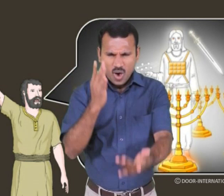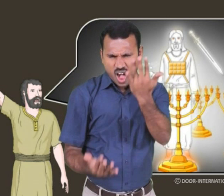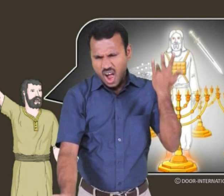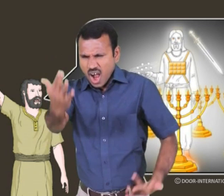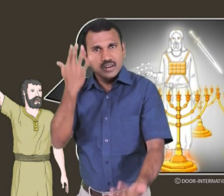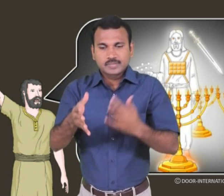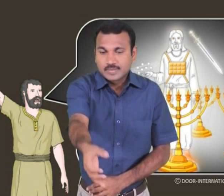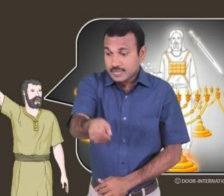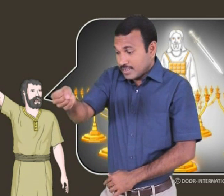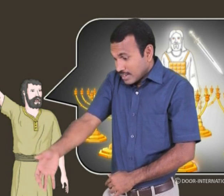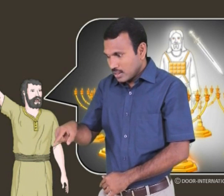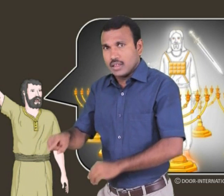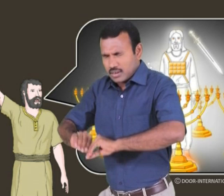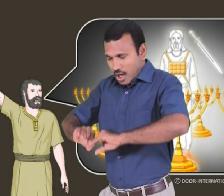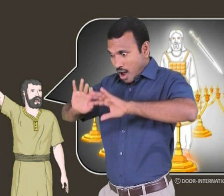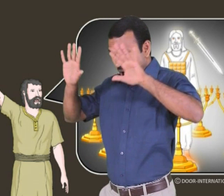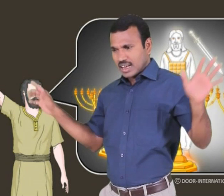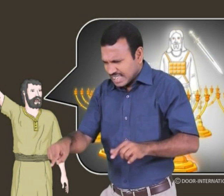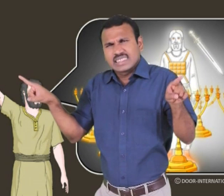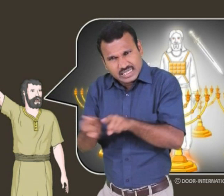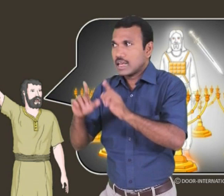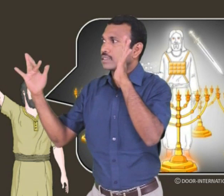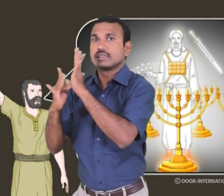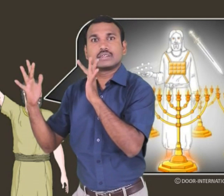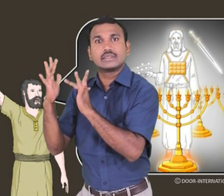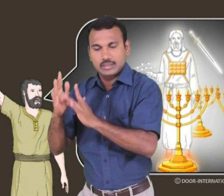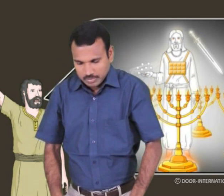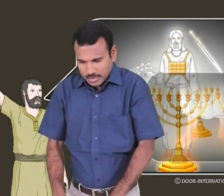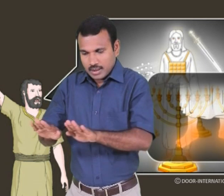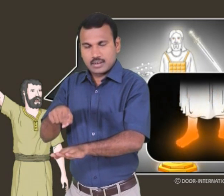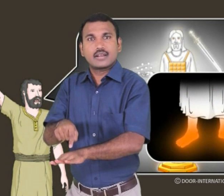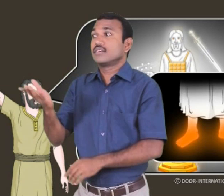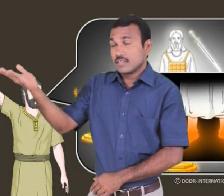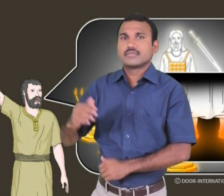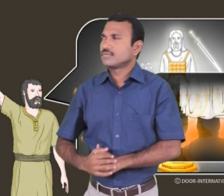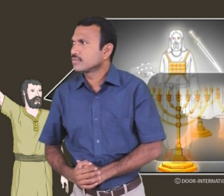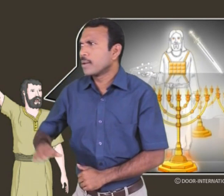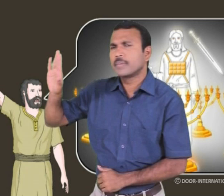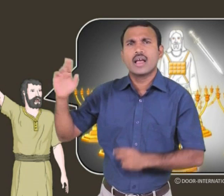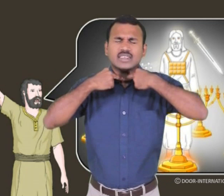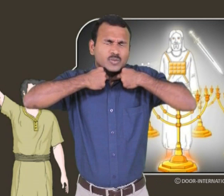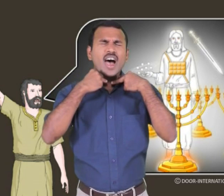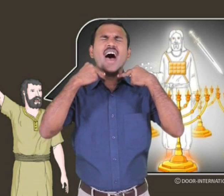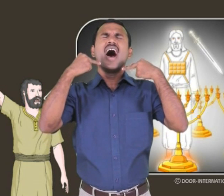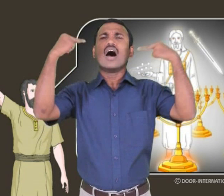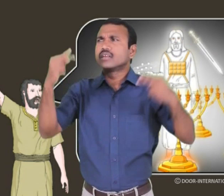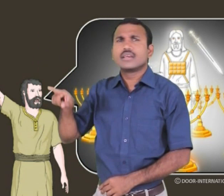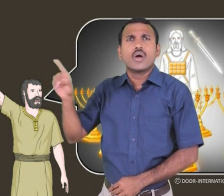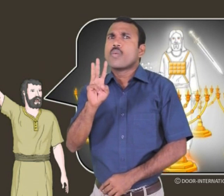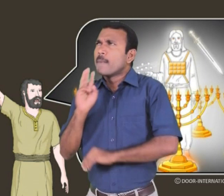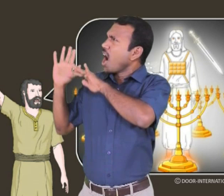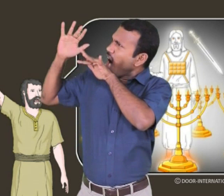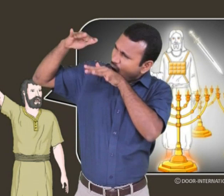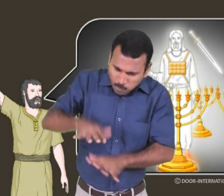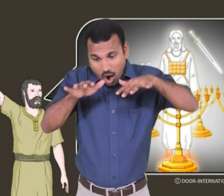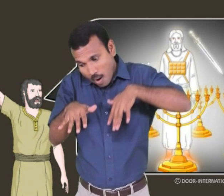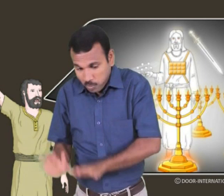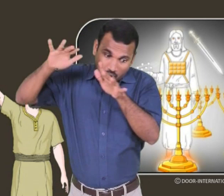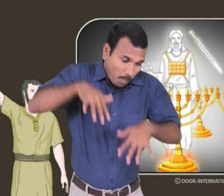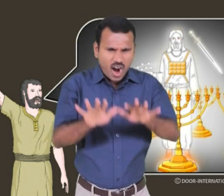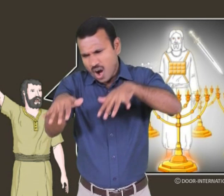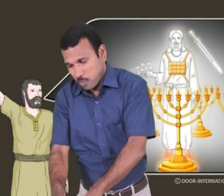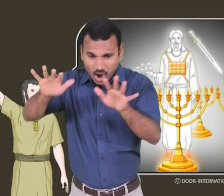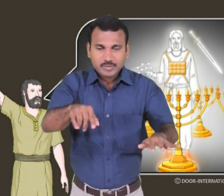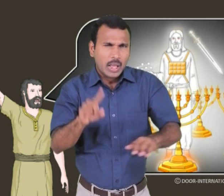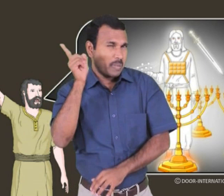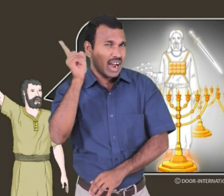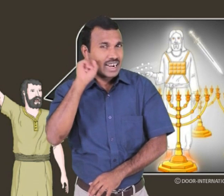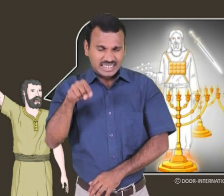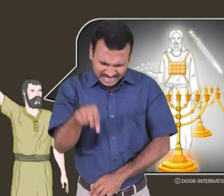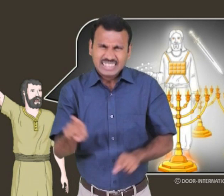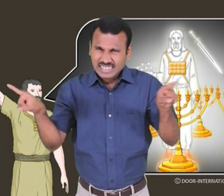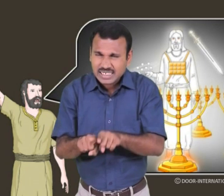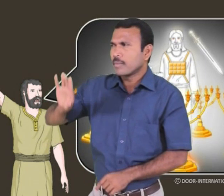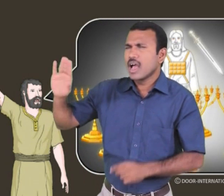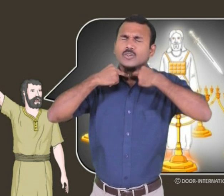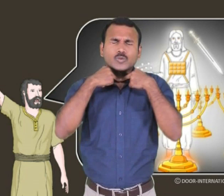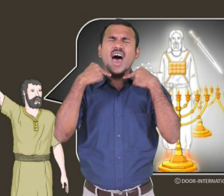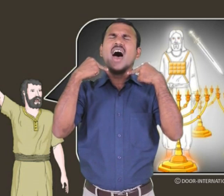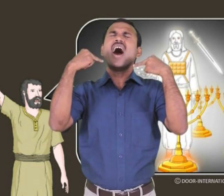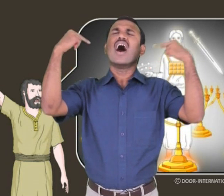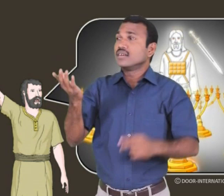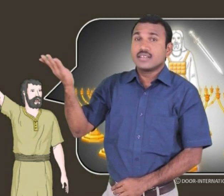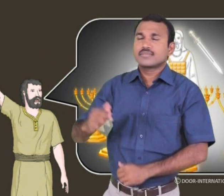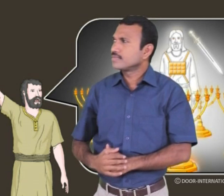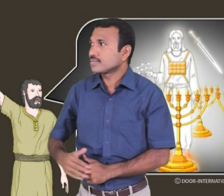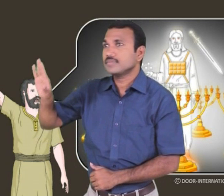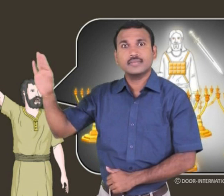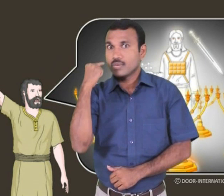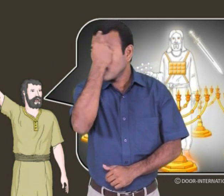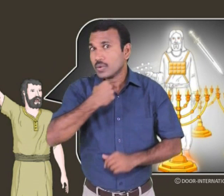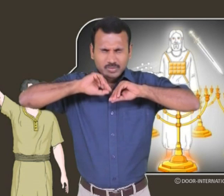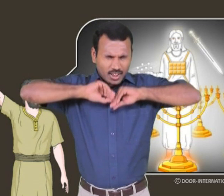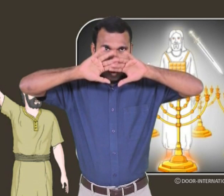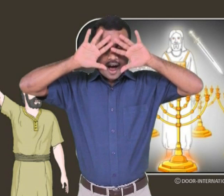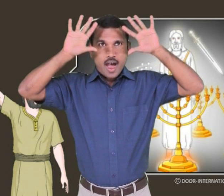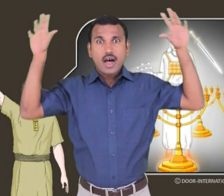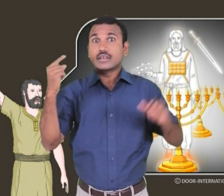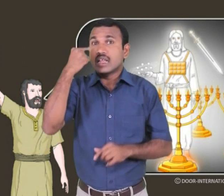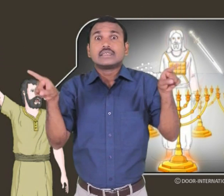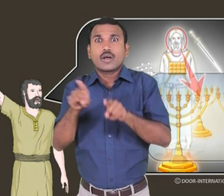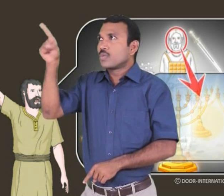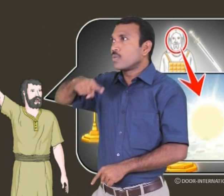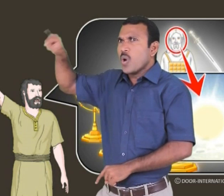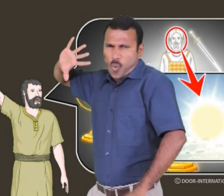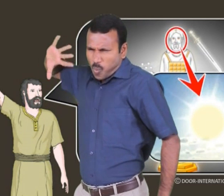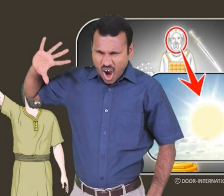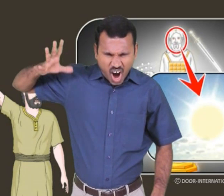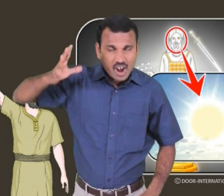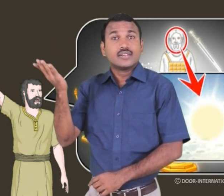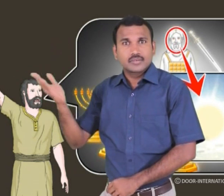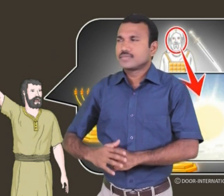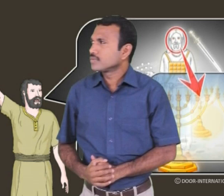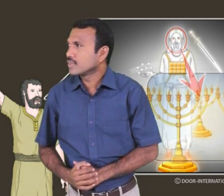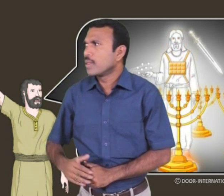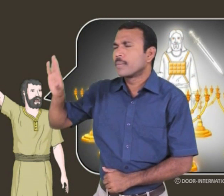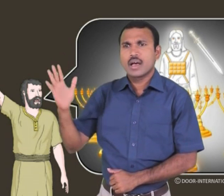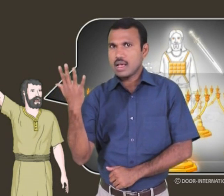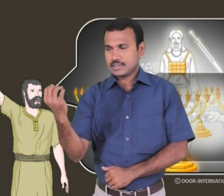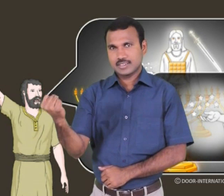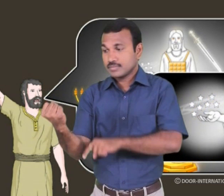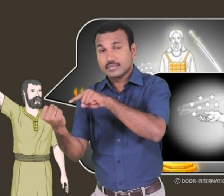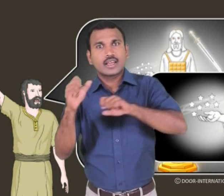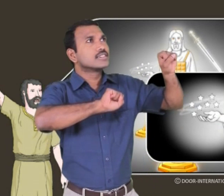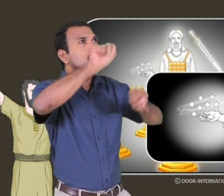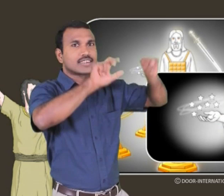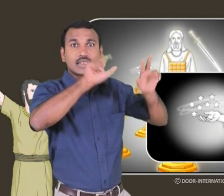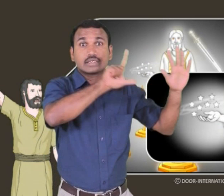His feet were like polished bronze refined in a furnace, and His voice was like the roar of many waters.